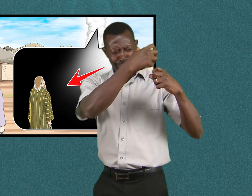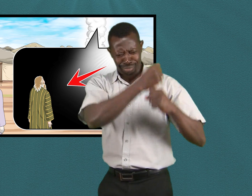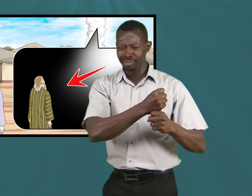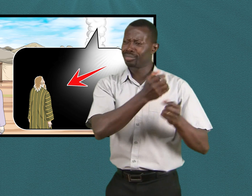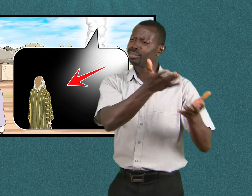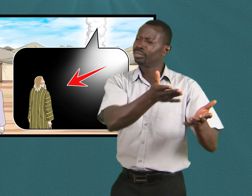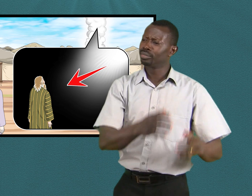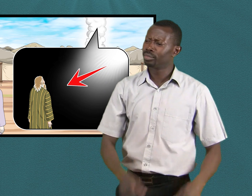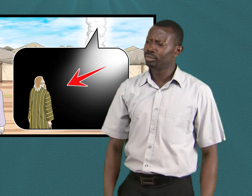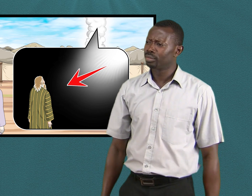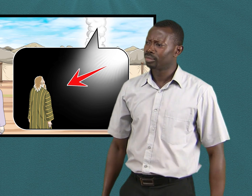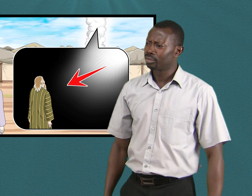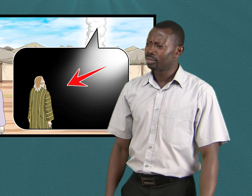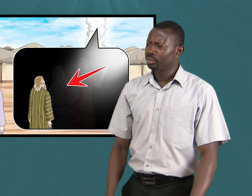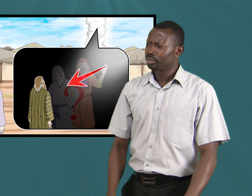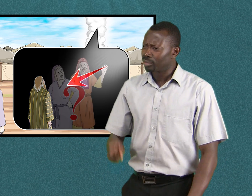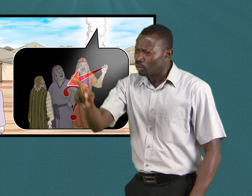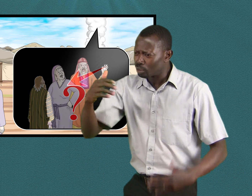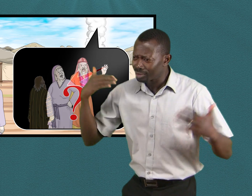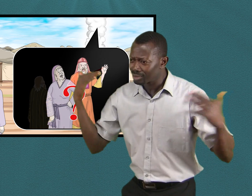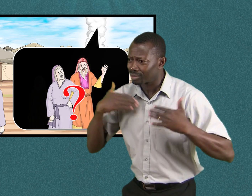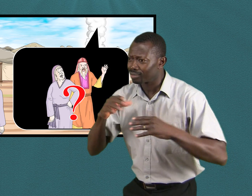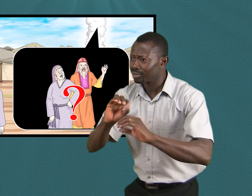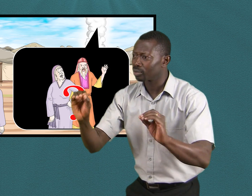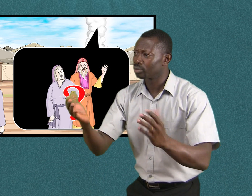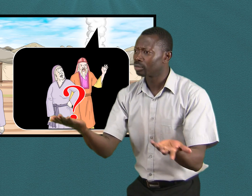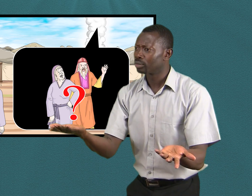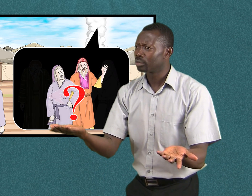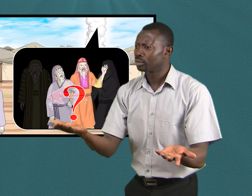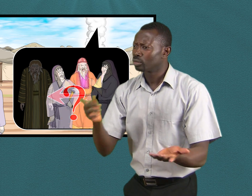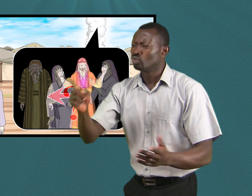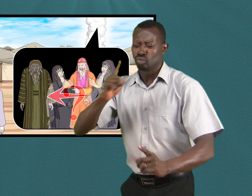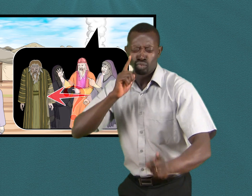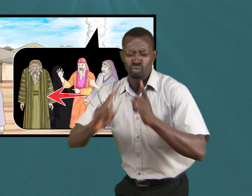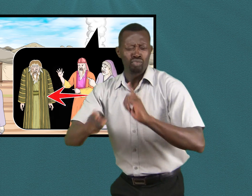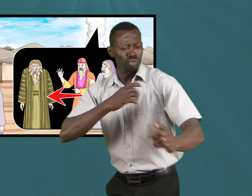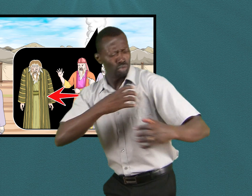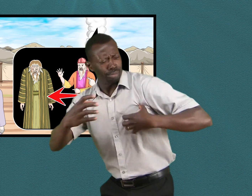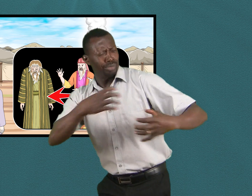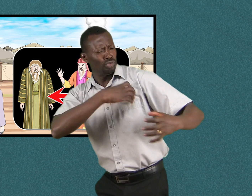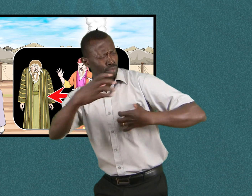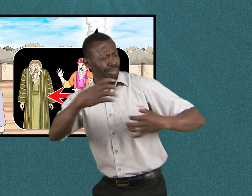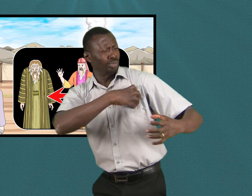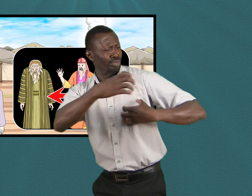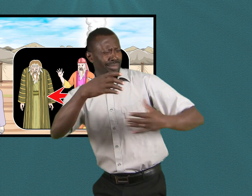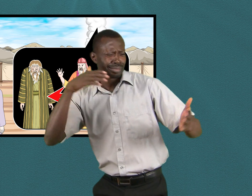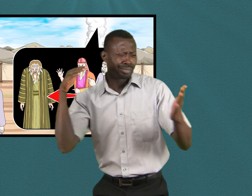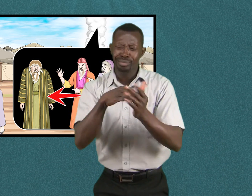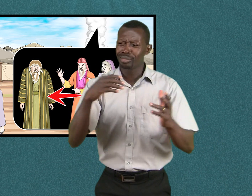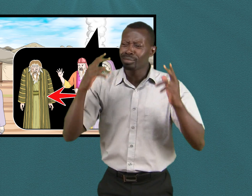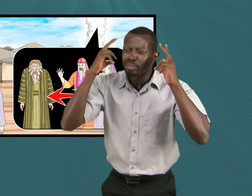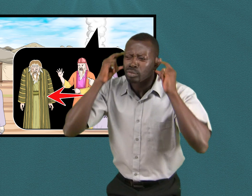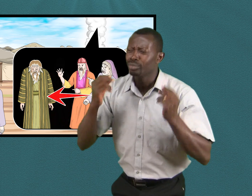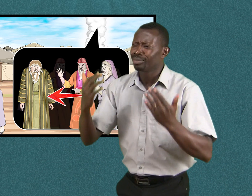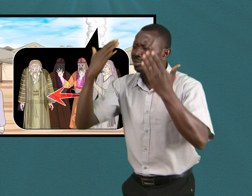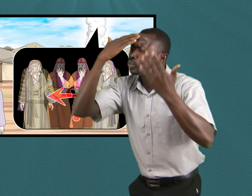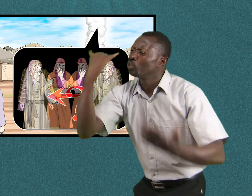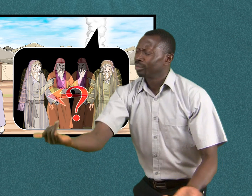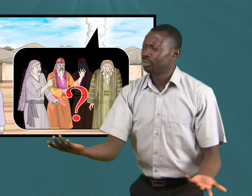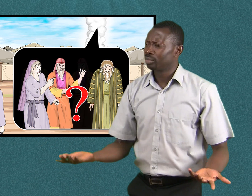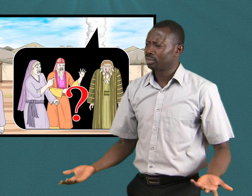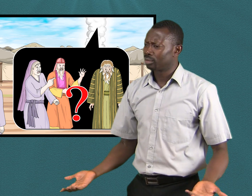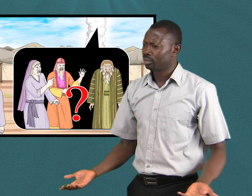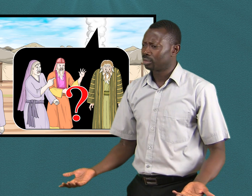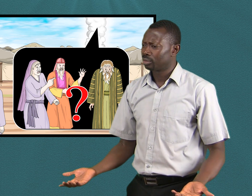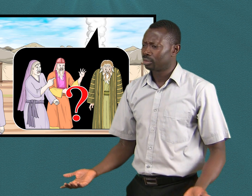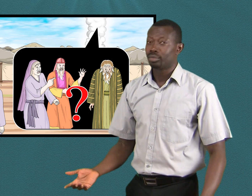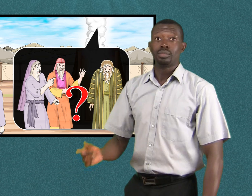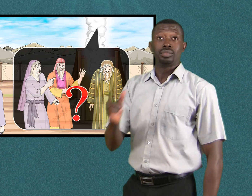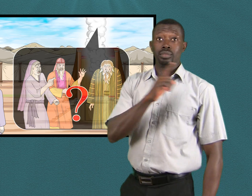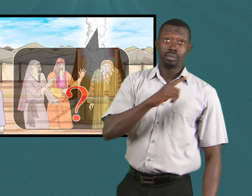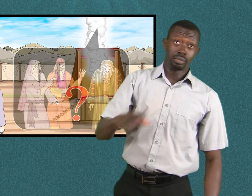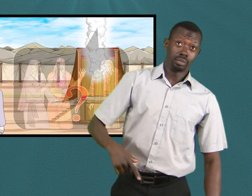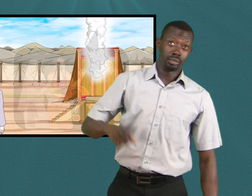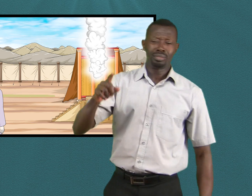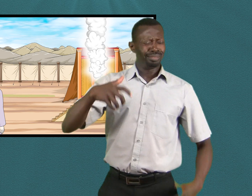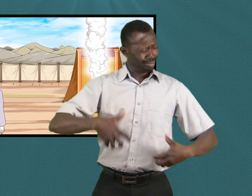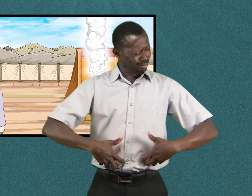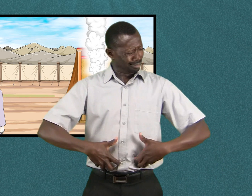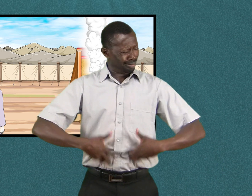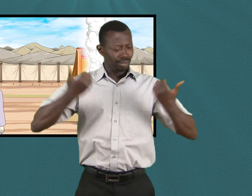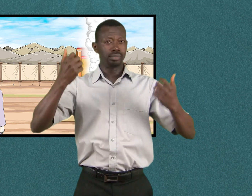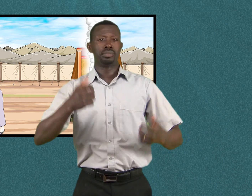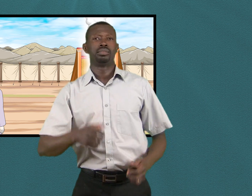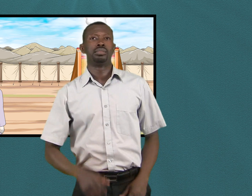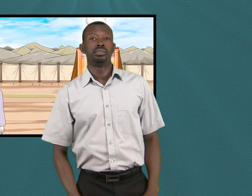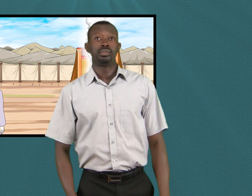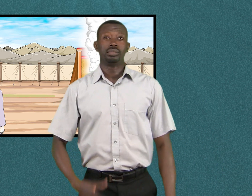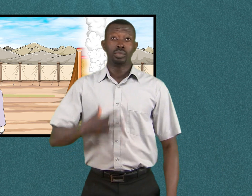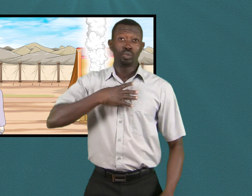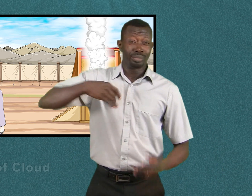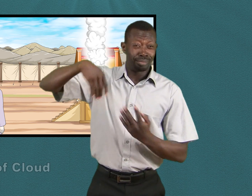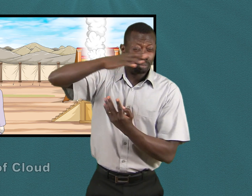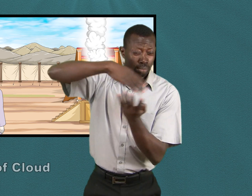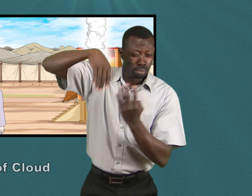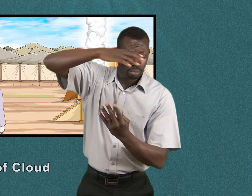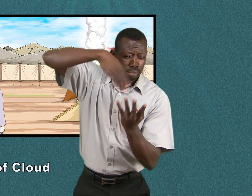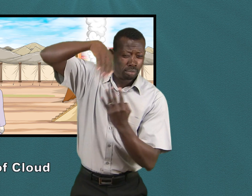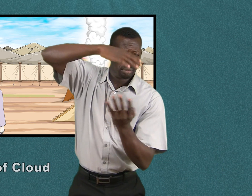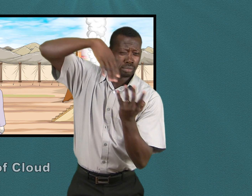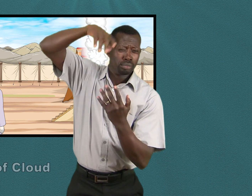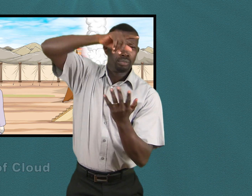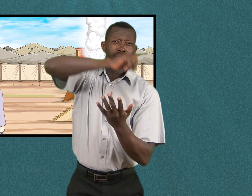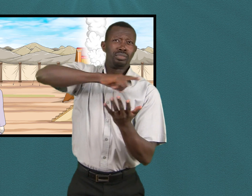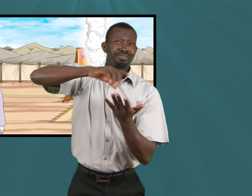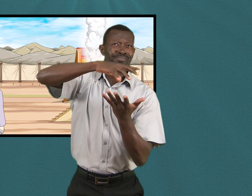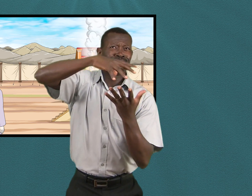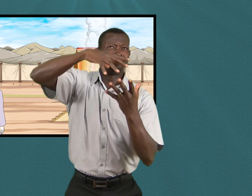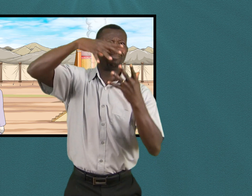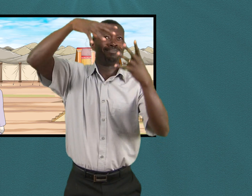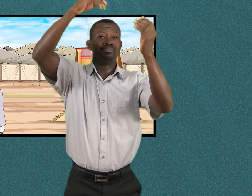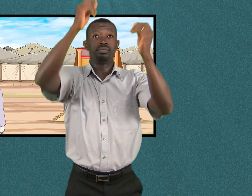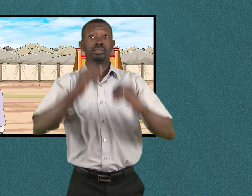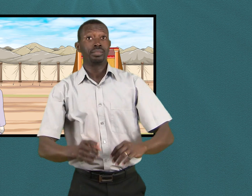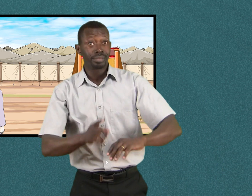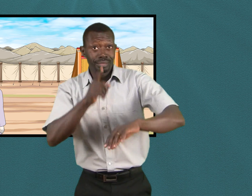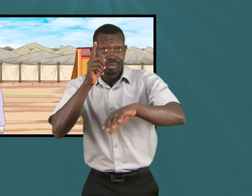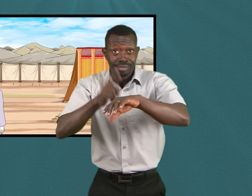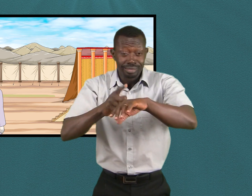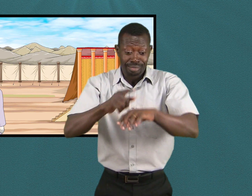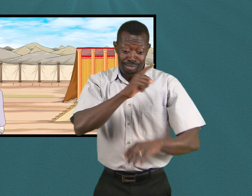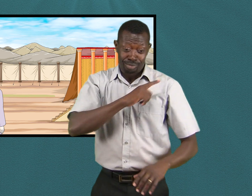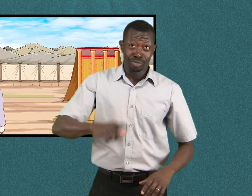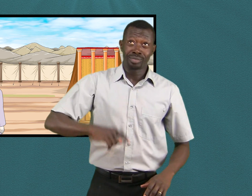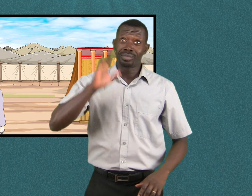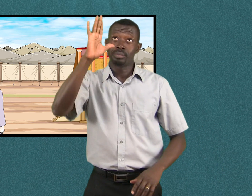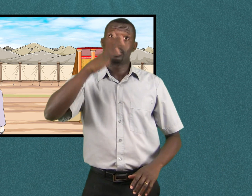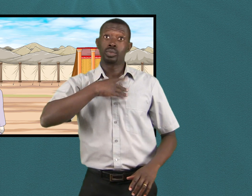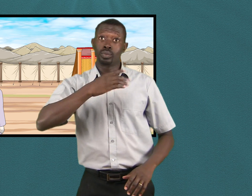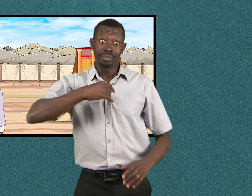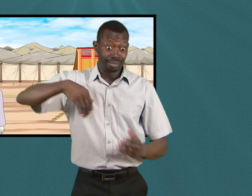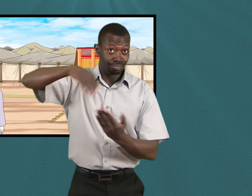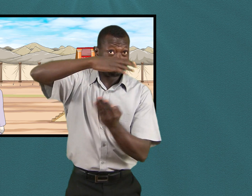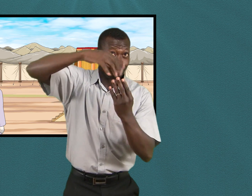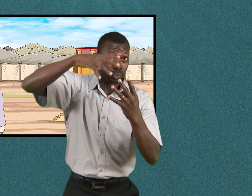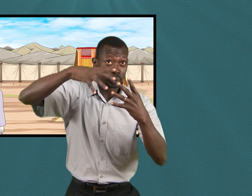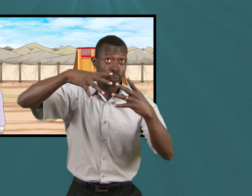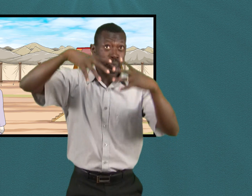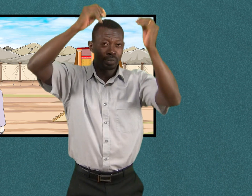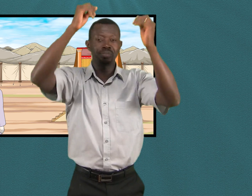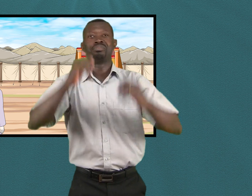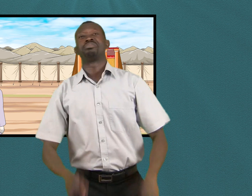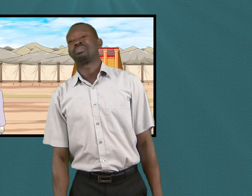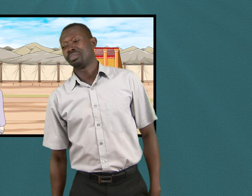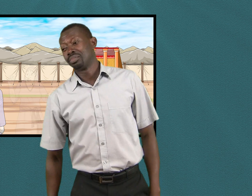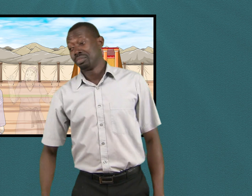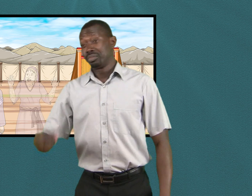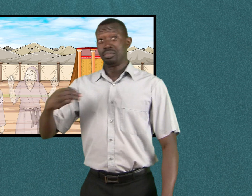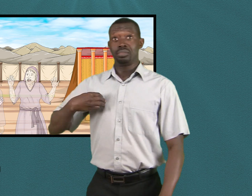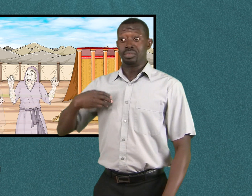Why then were you unafraid to speak against My servant Moses?” So the anger of the LORD burned against them, and He departed.